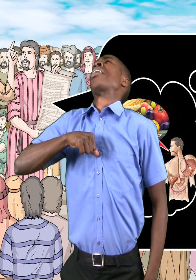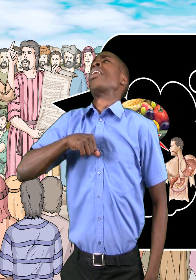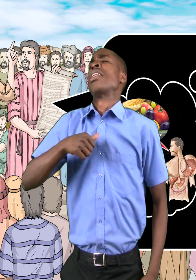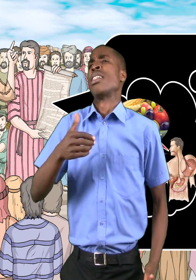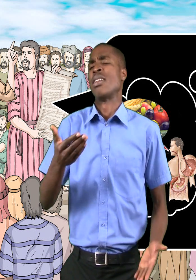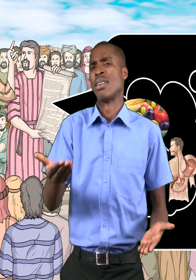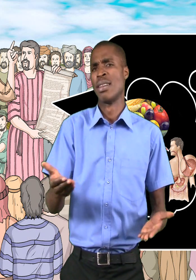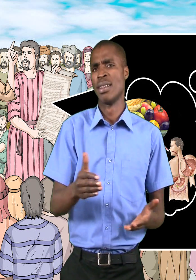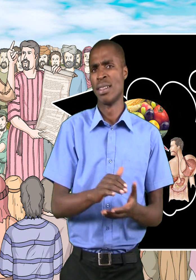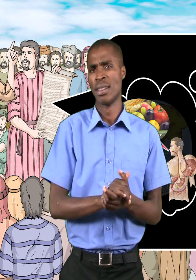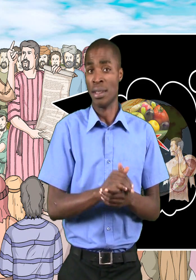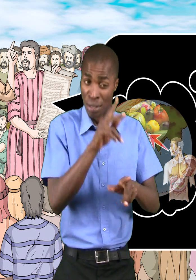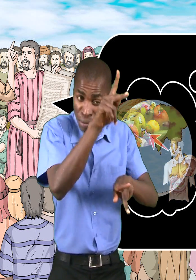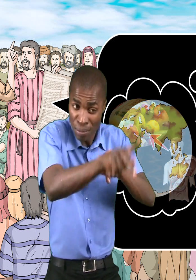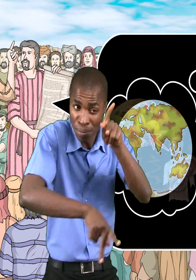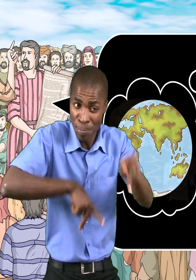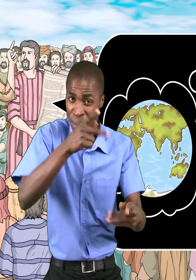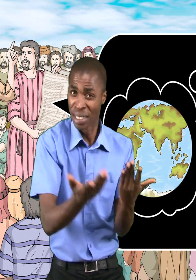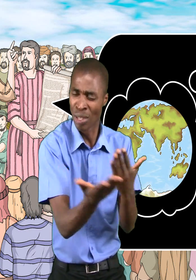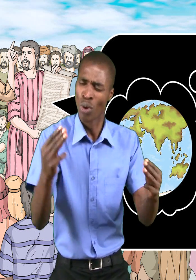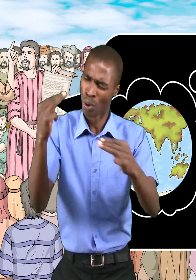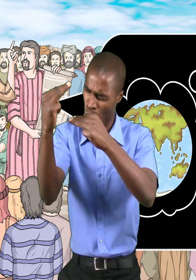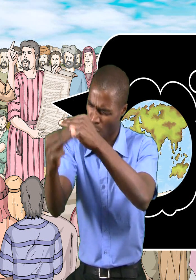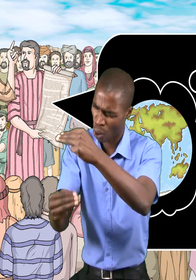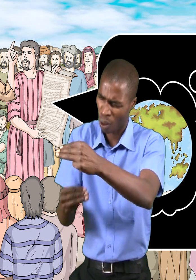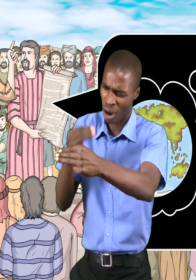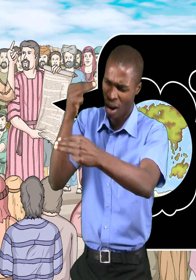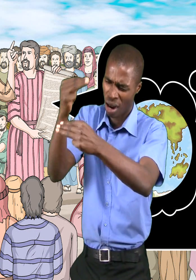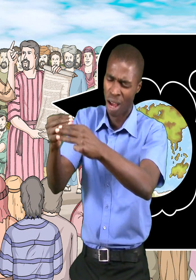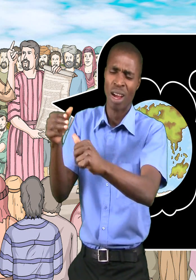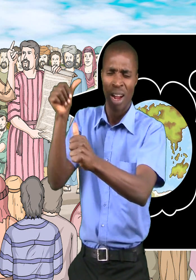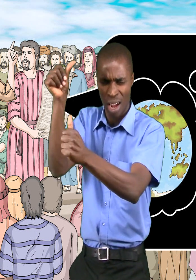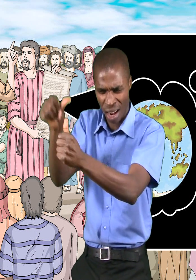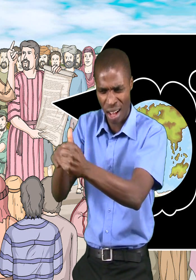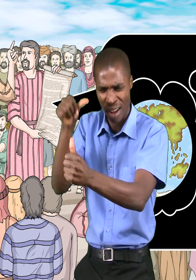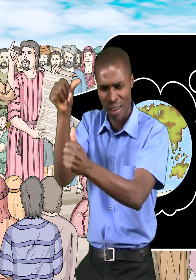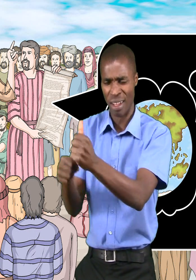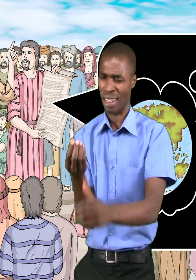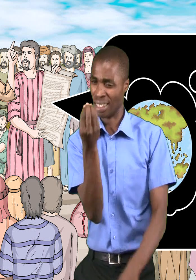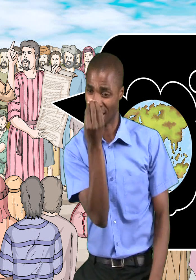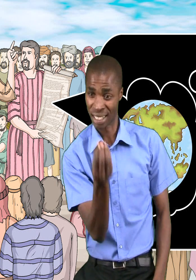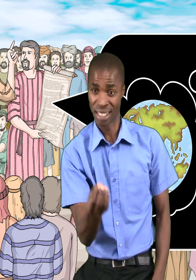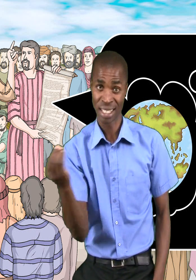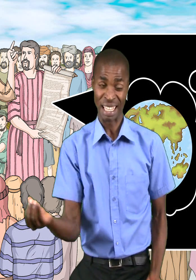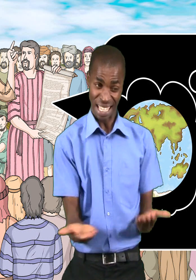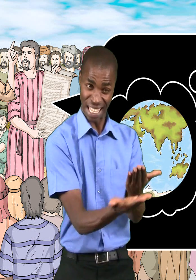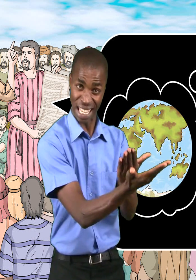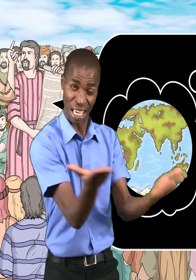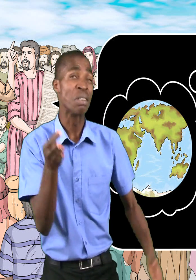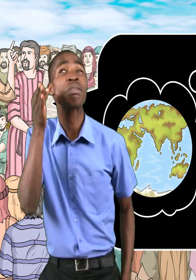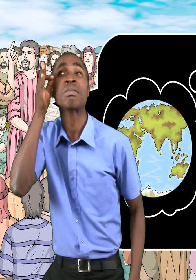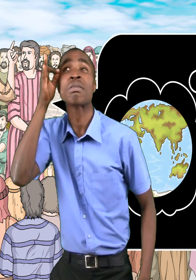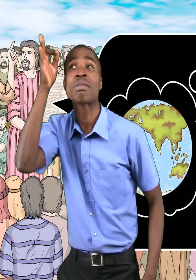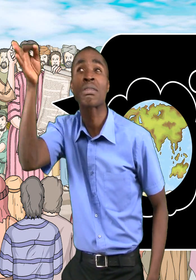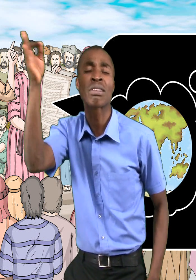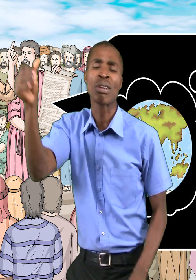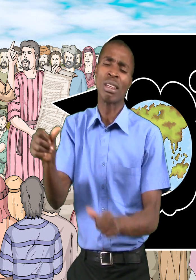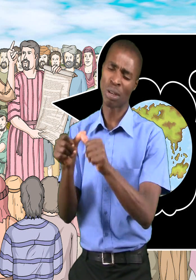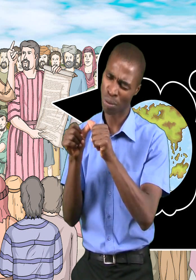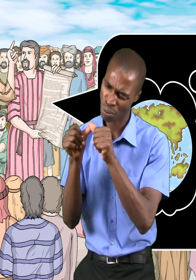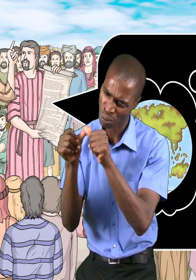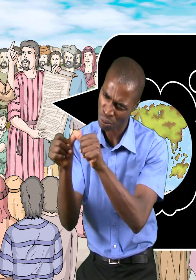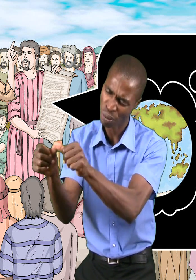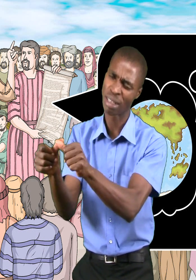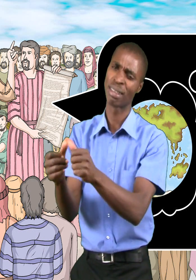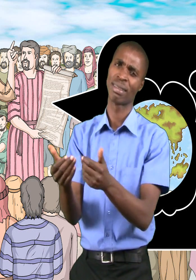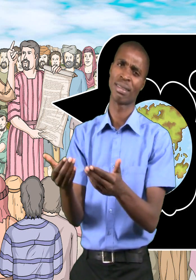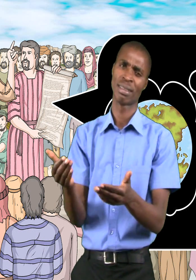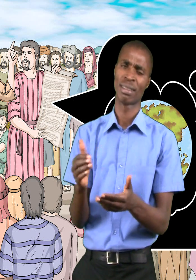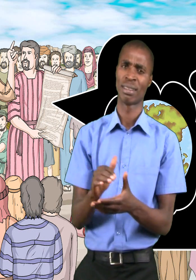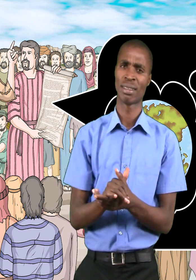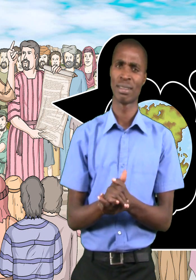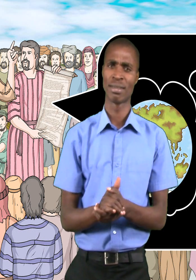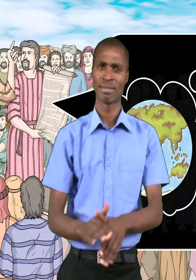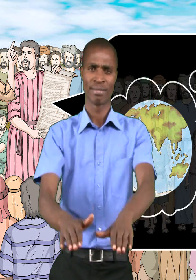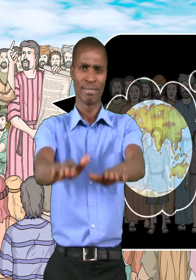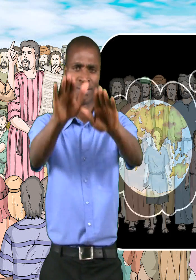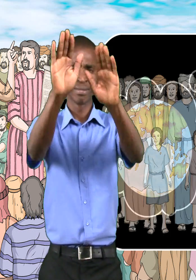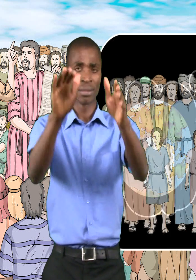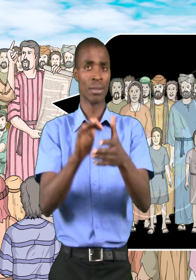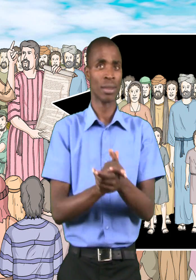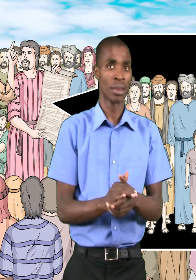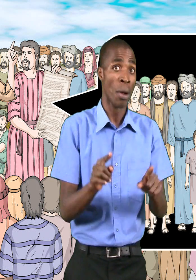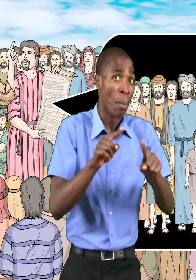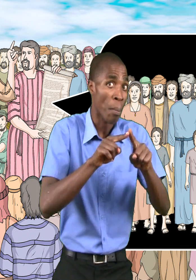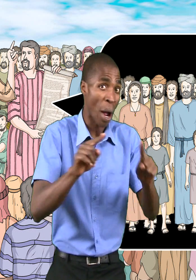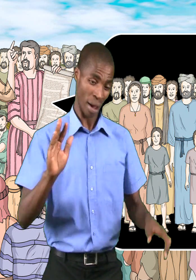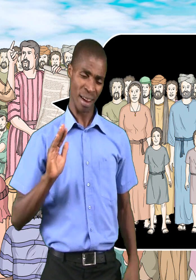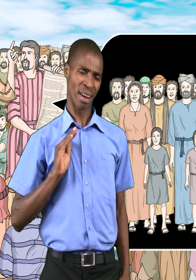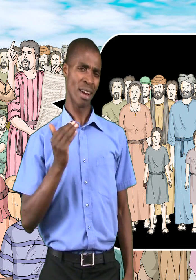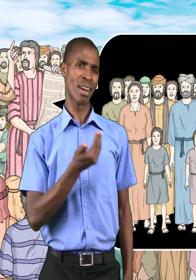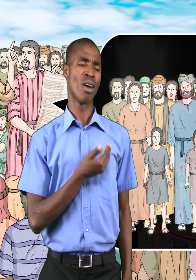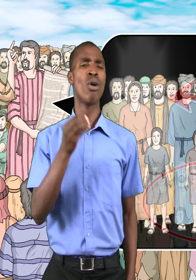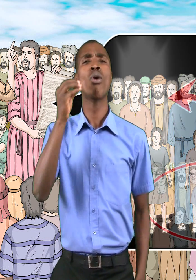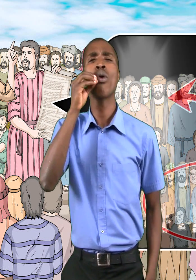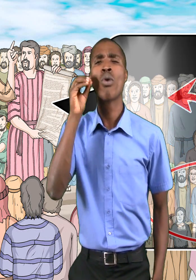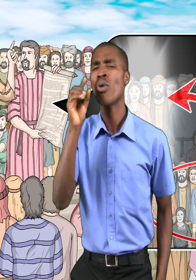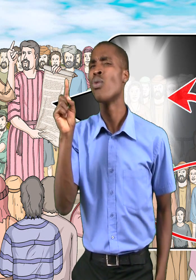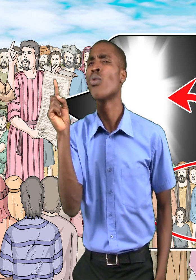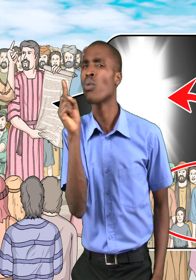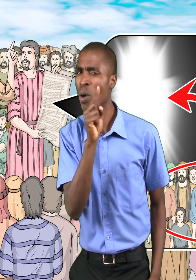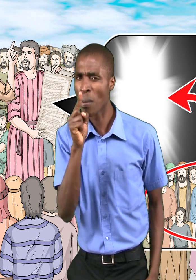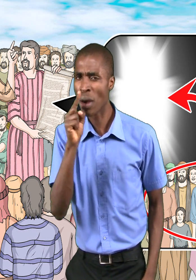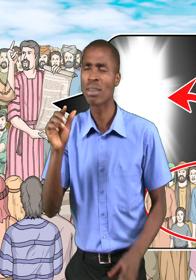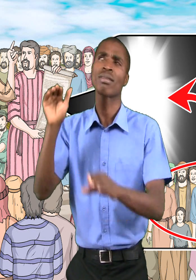Their minds are set on earthly things.